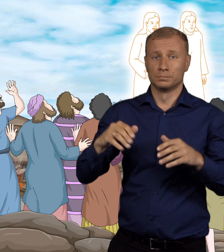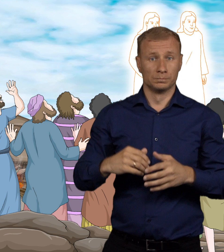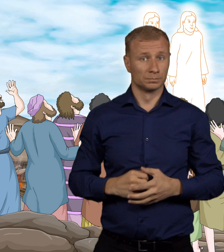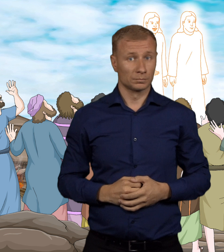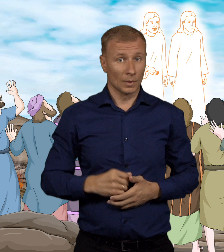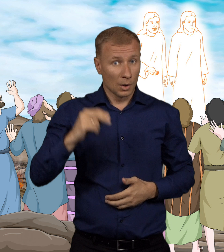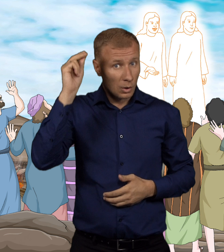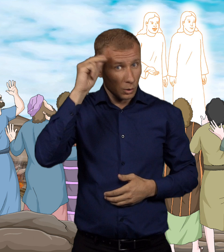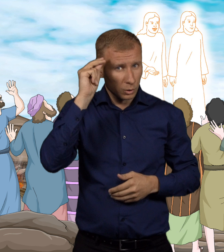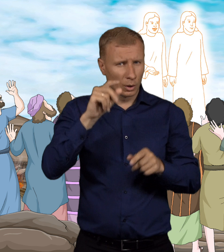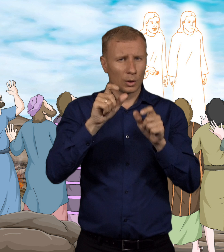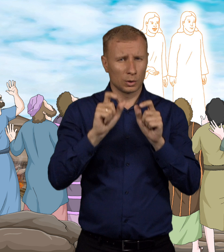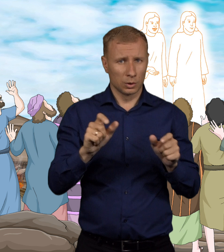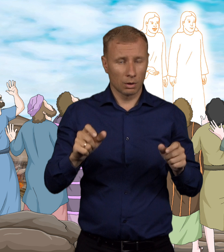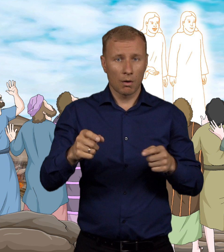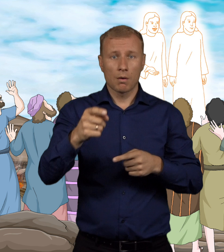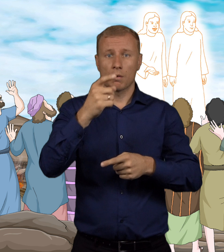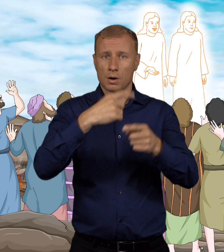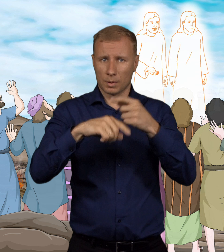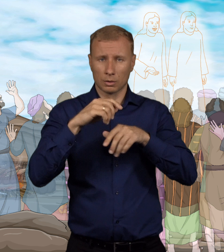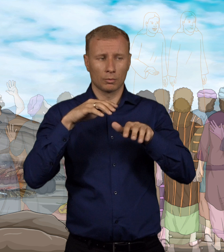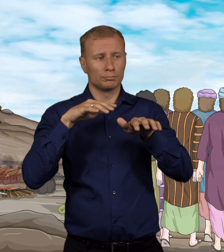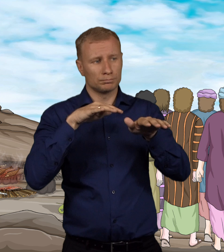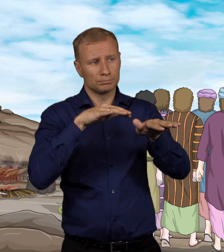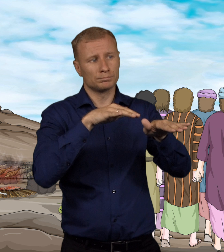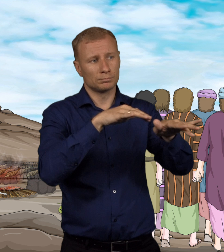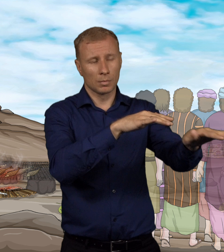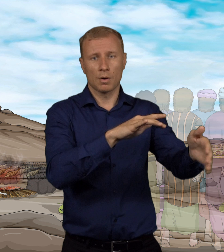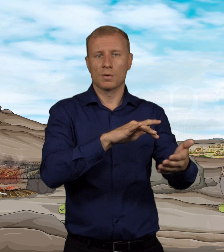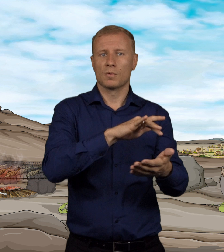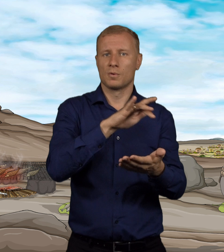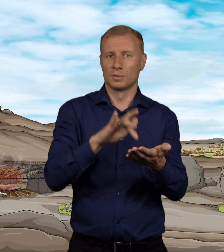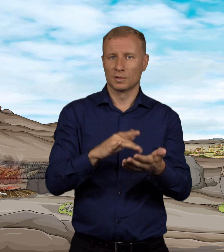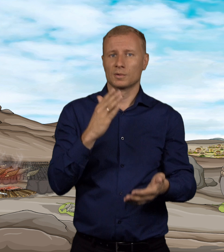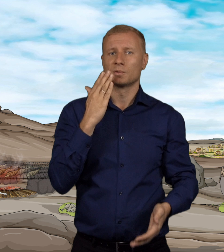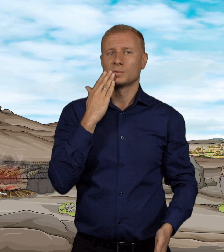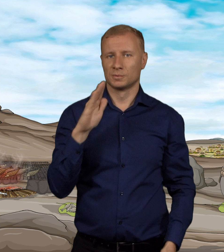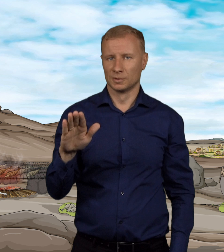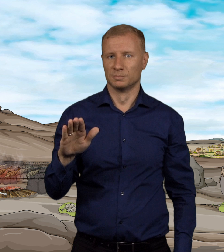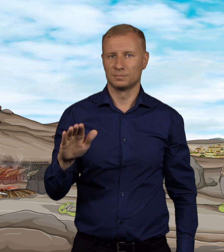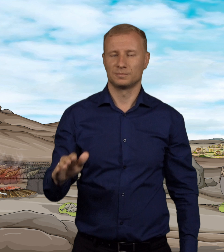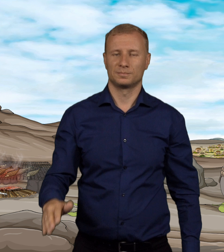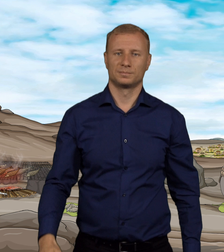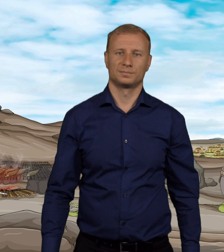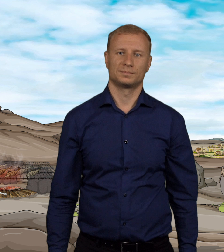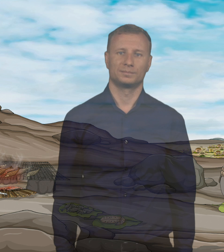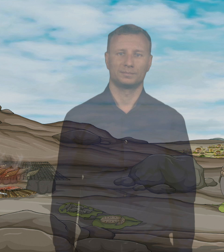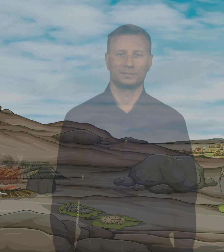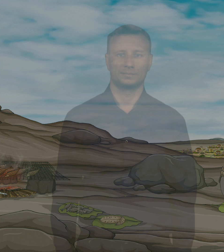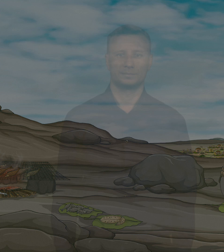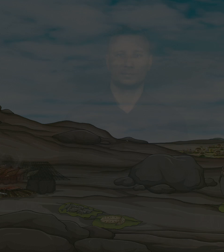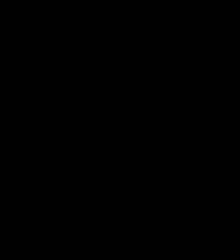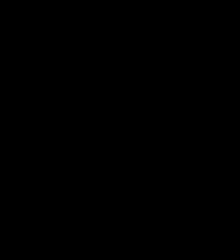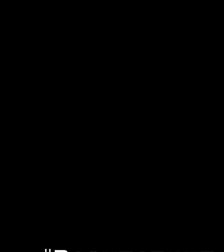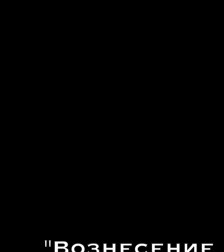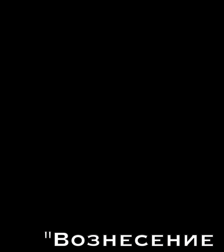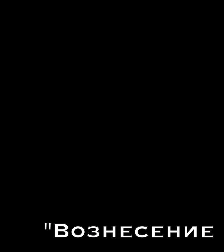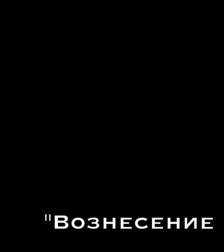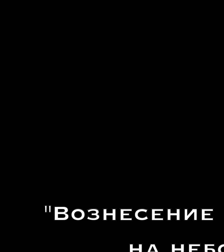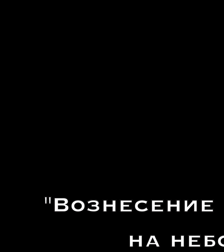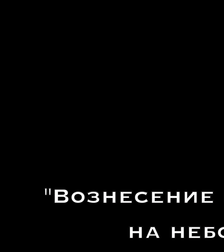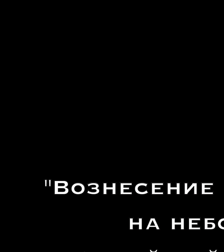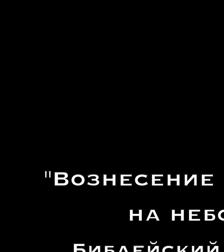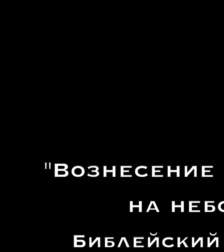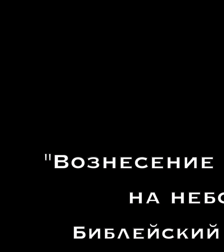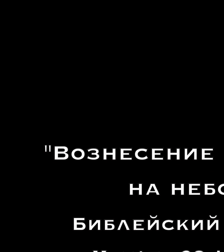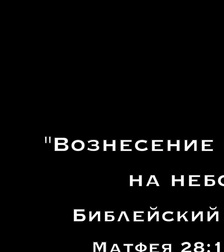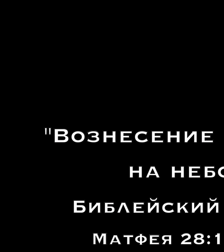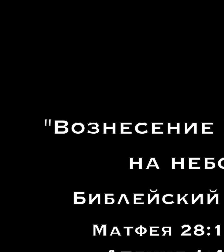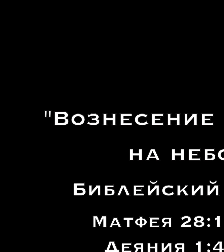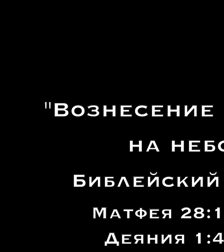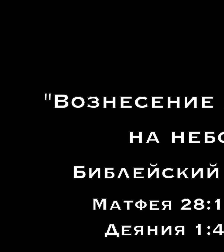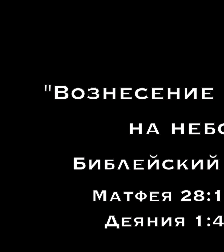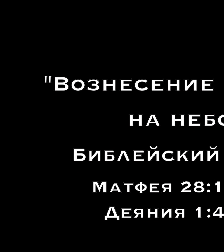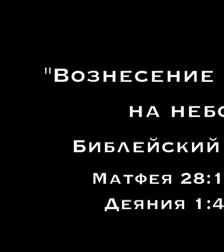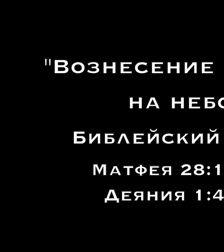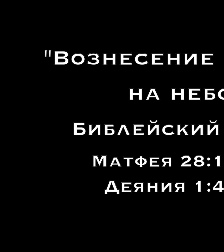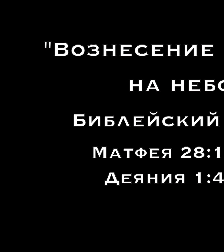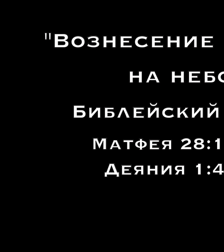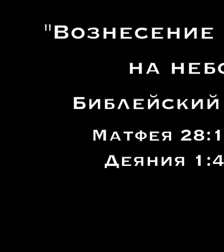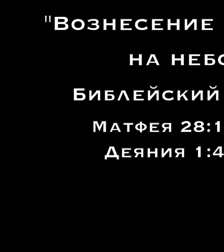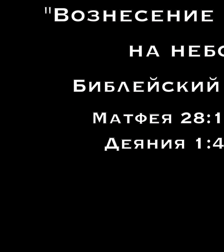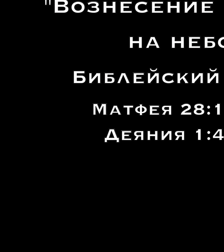Then they returned to Jerusalem from the Mount of Olives, which is near the city, a Sabbath day’s journey away.